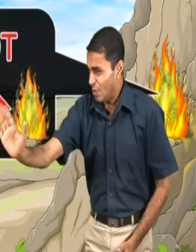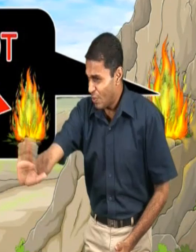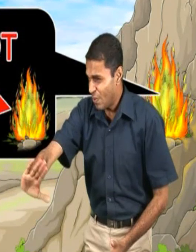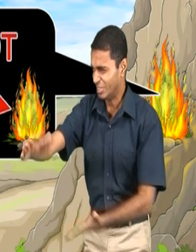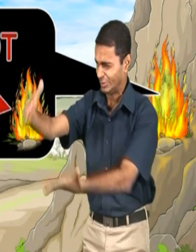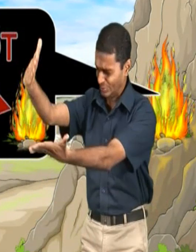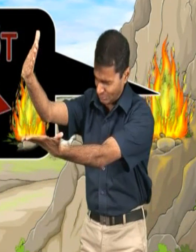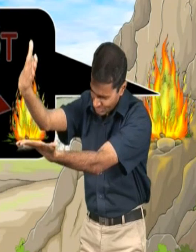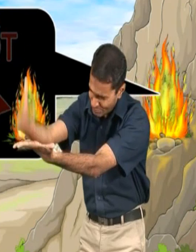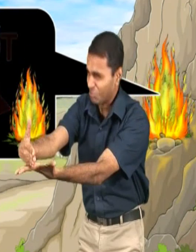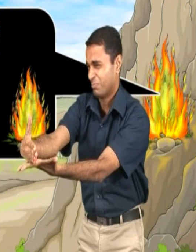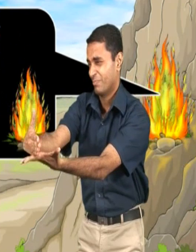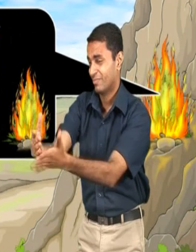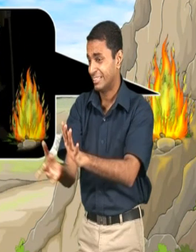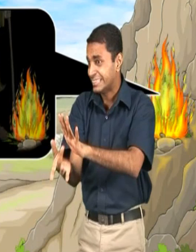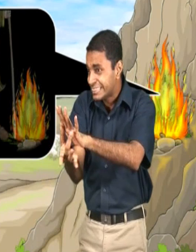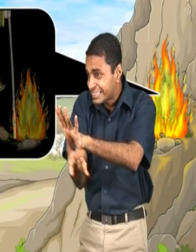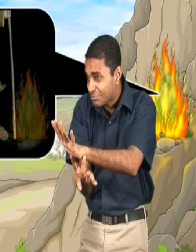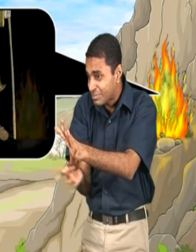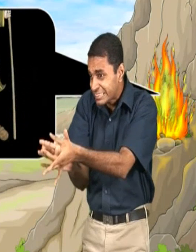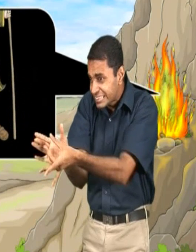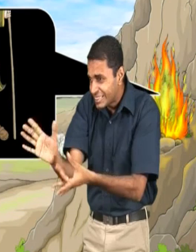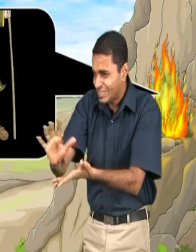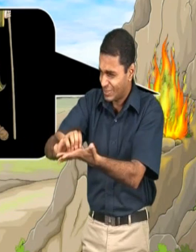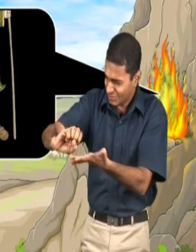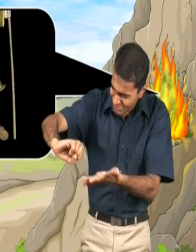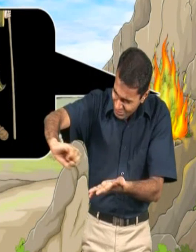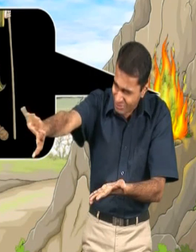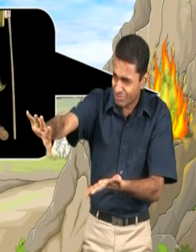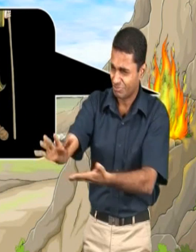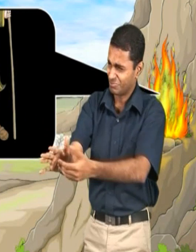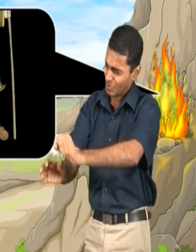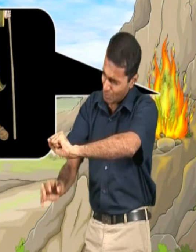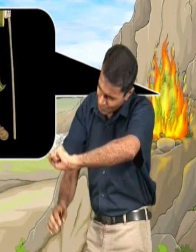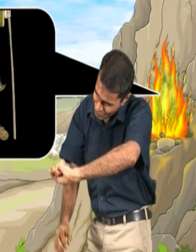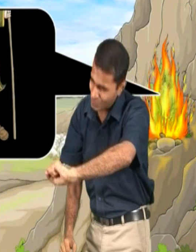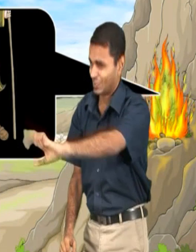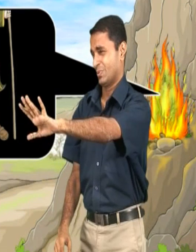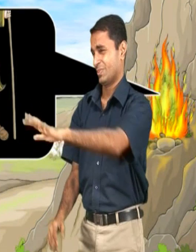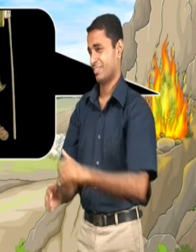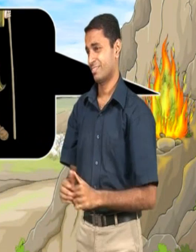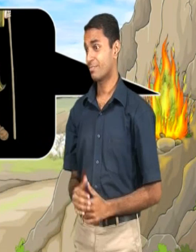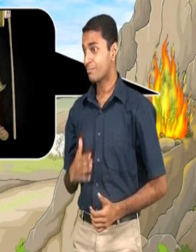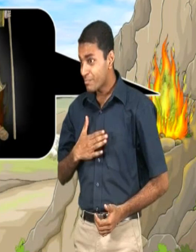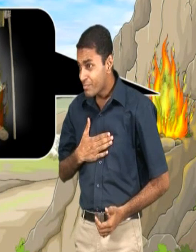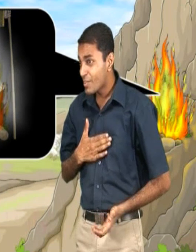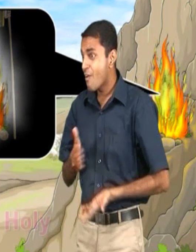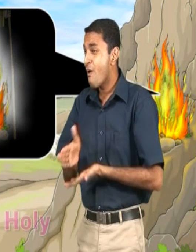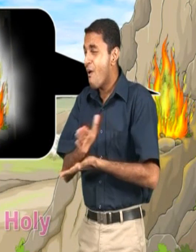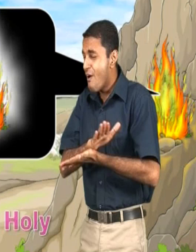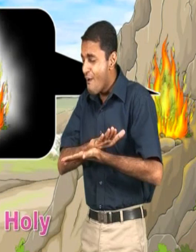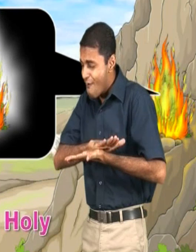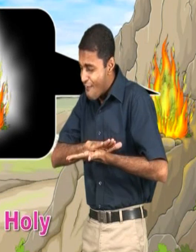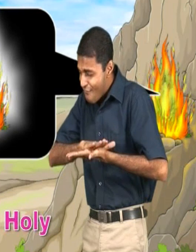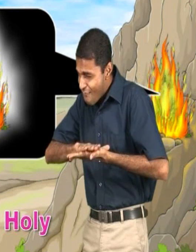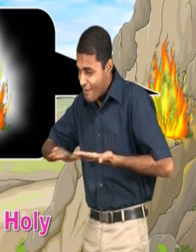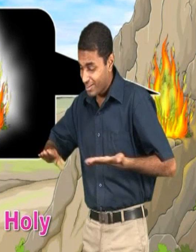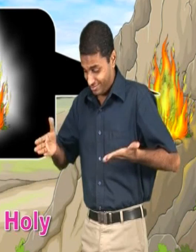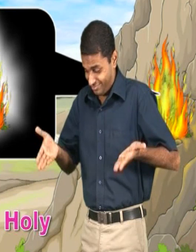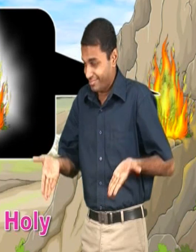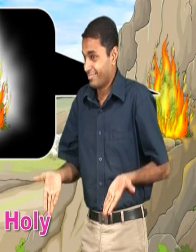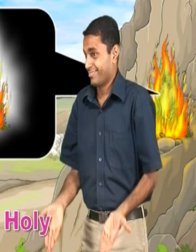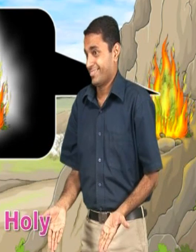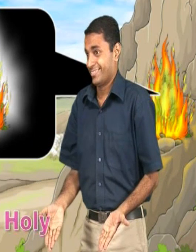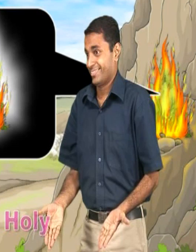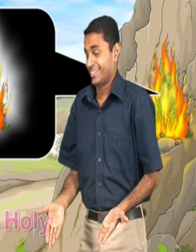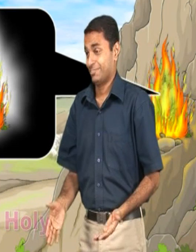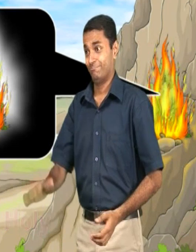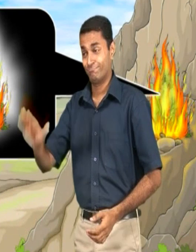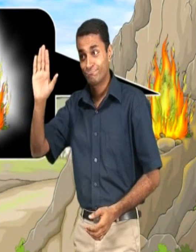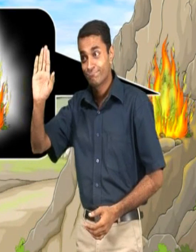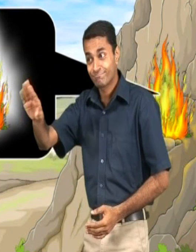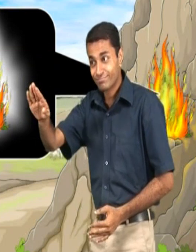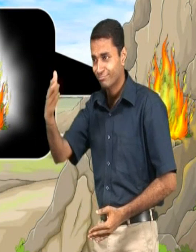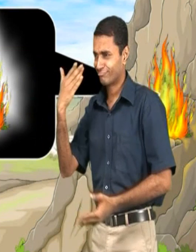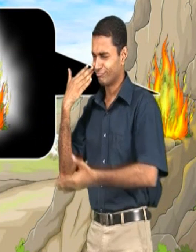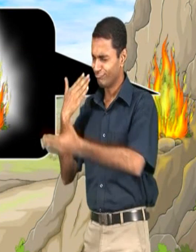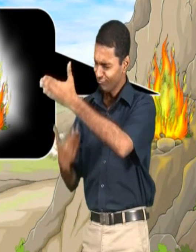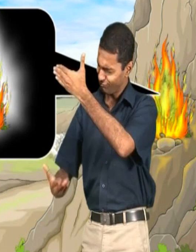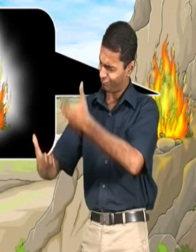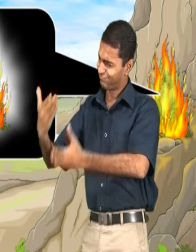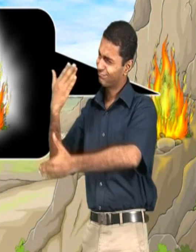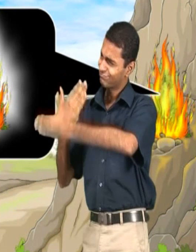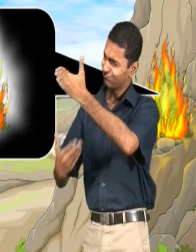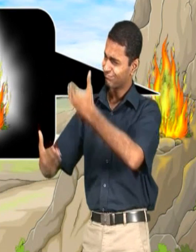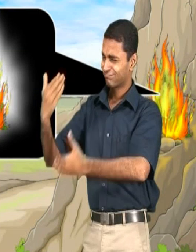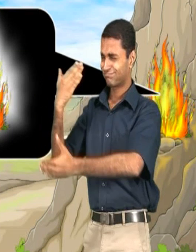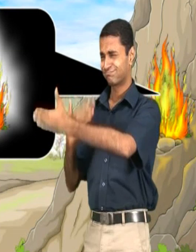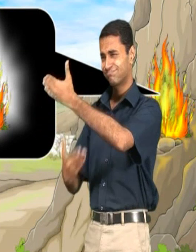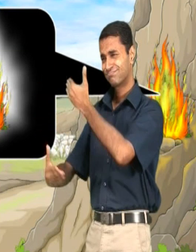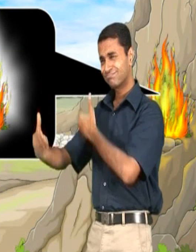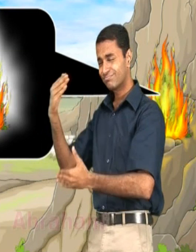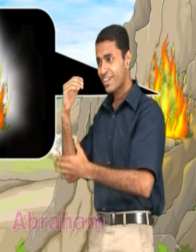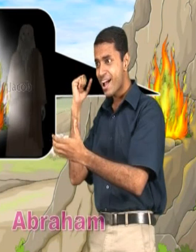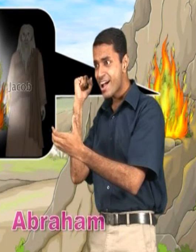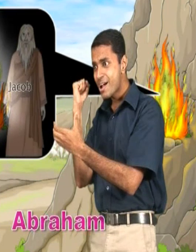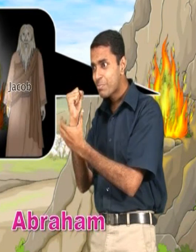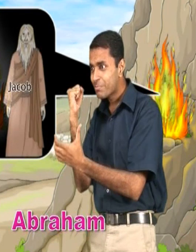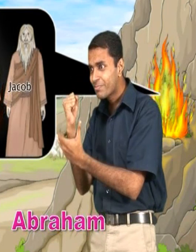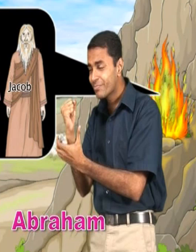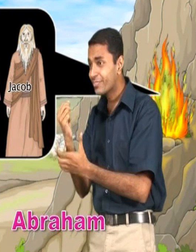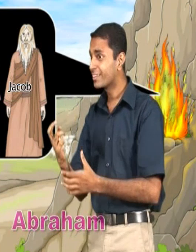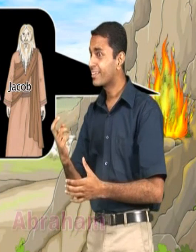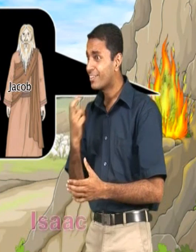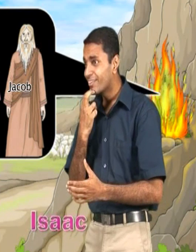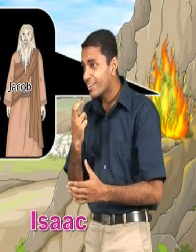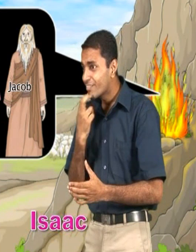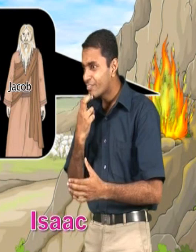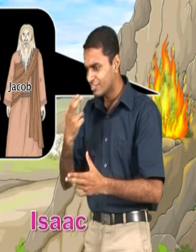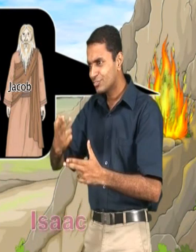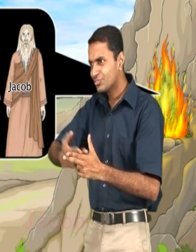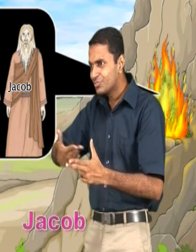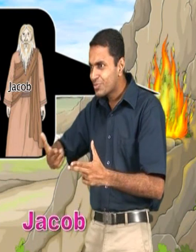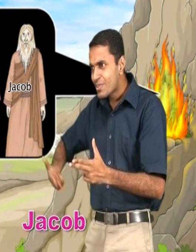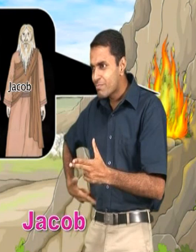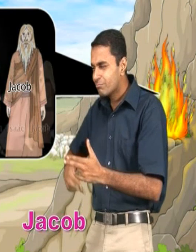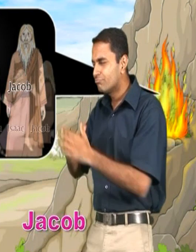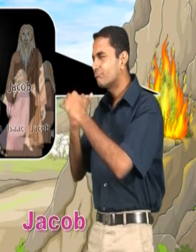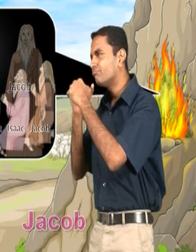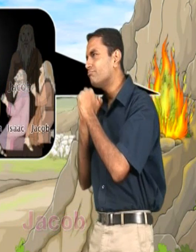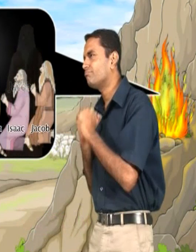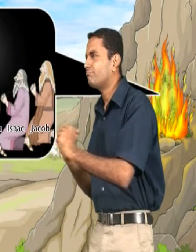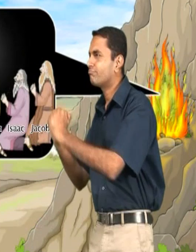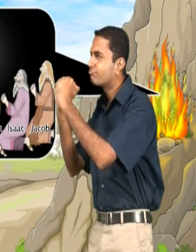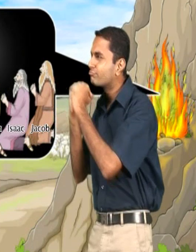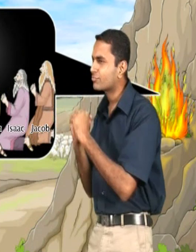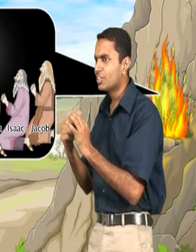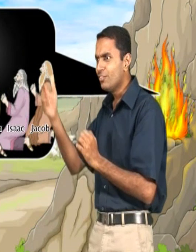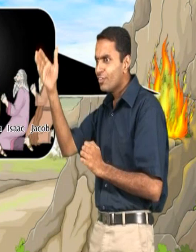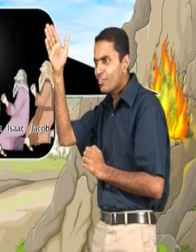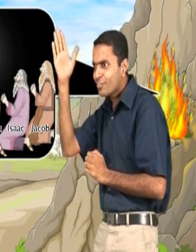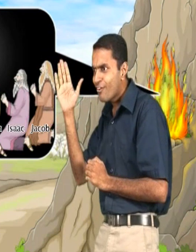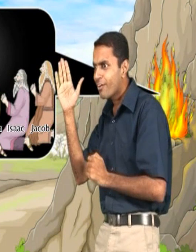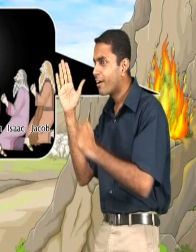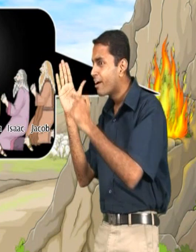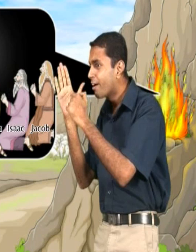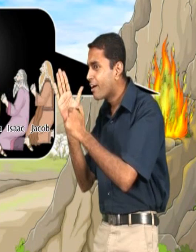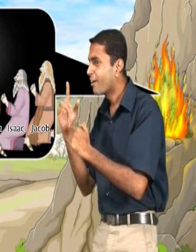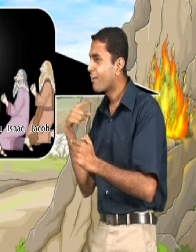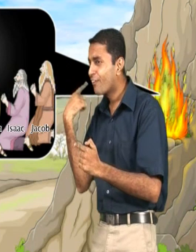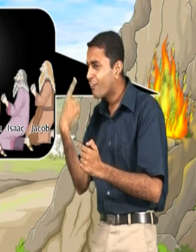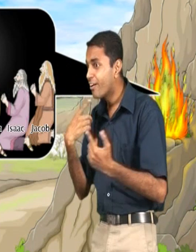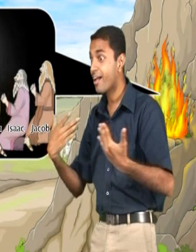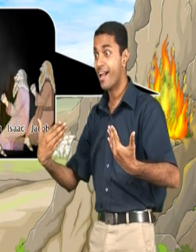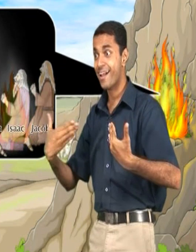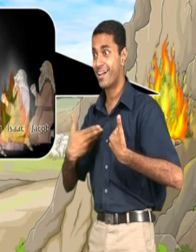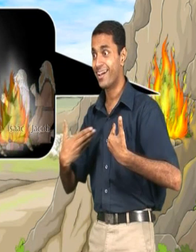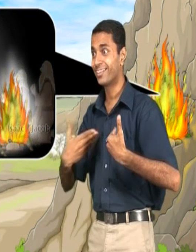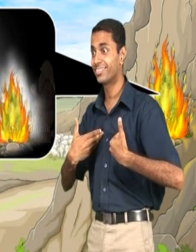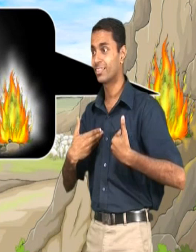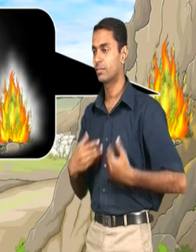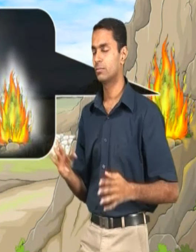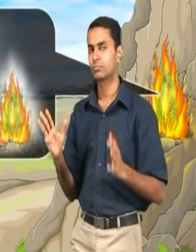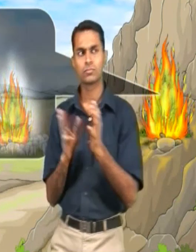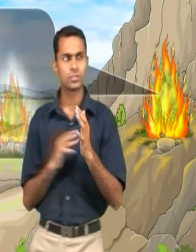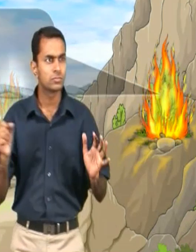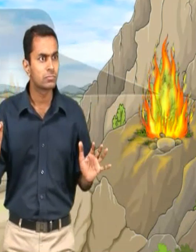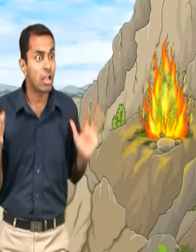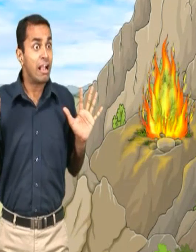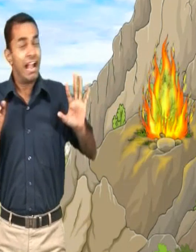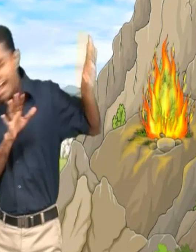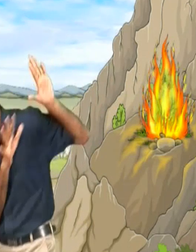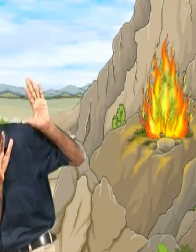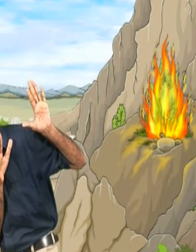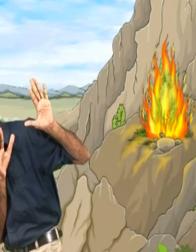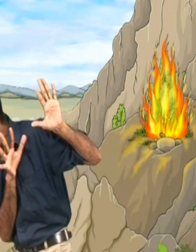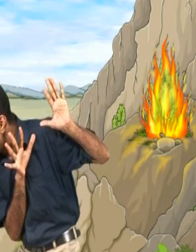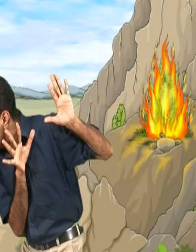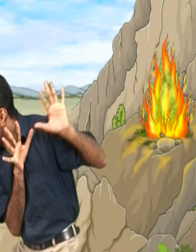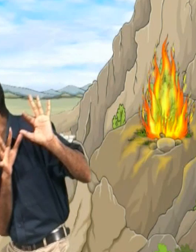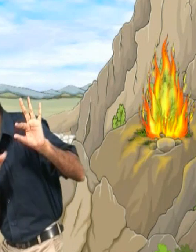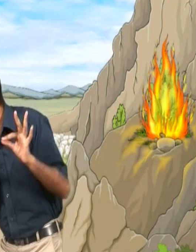“Take off your sandals, for the place where you are standing is holy ground.” Then He said, “I am the God of your father, the God of Abraham, the God of Isaac, and the God of Jacob.”